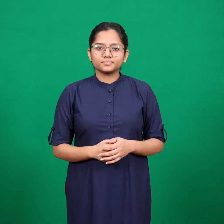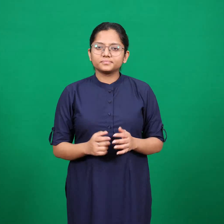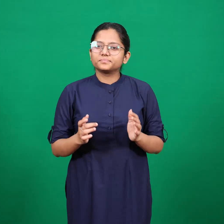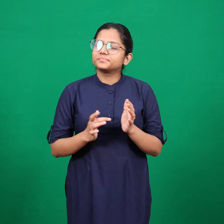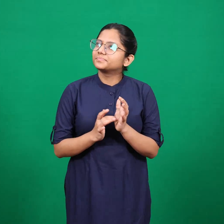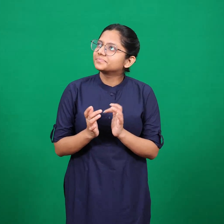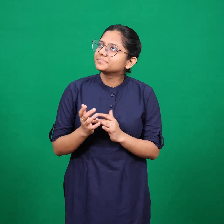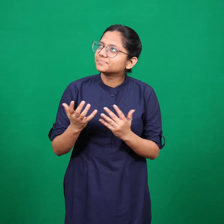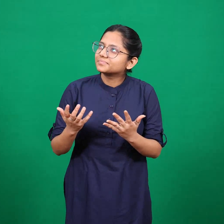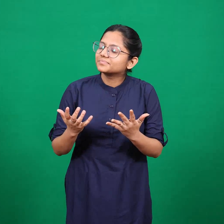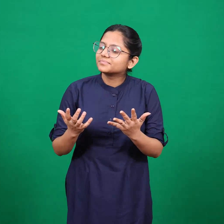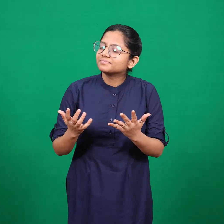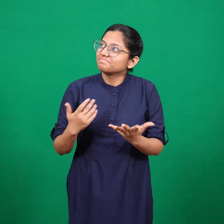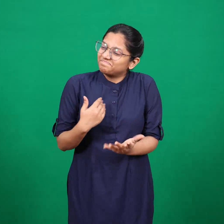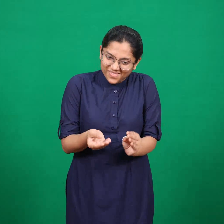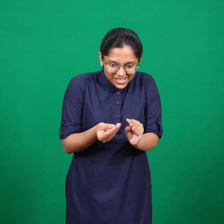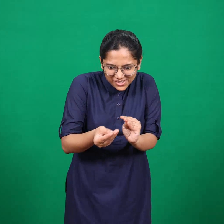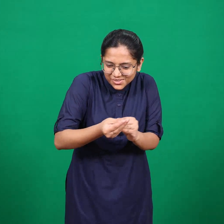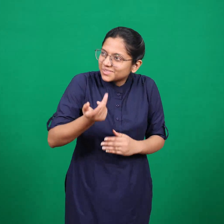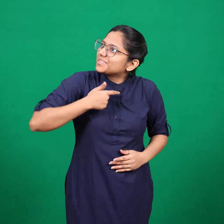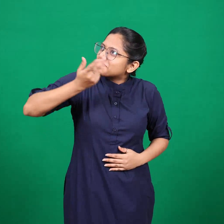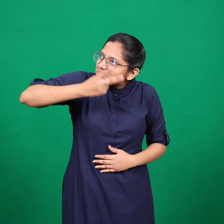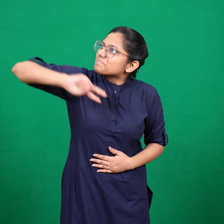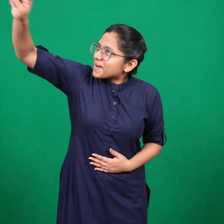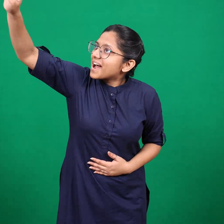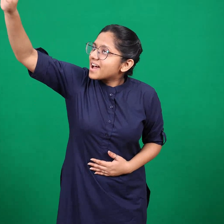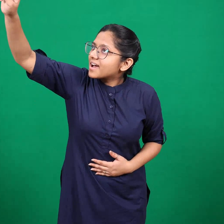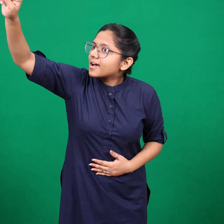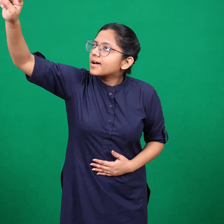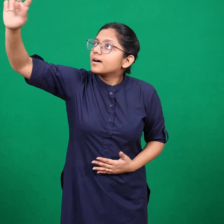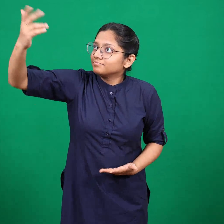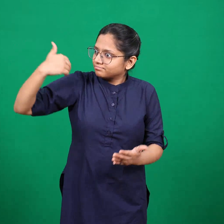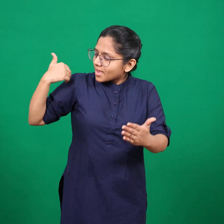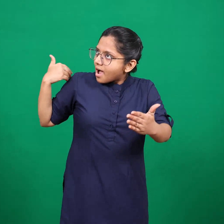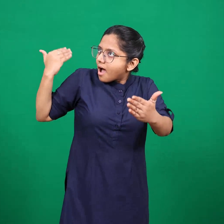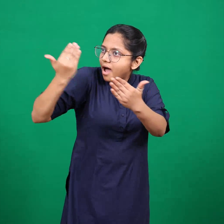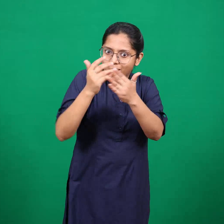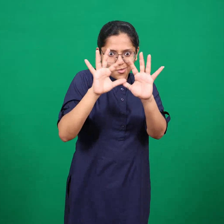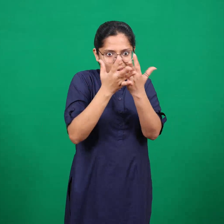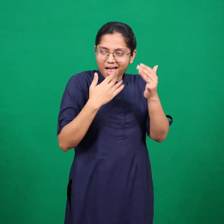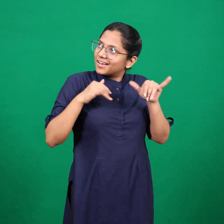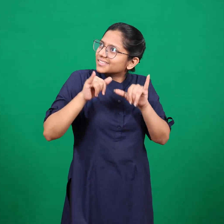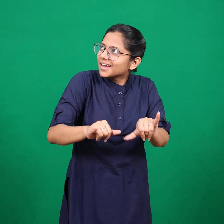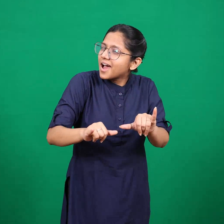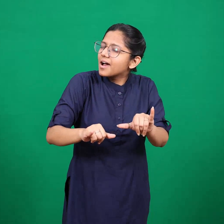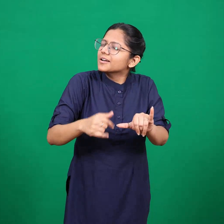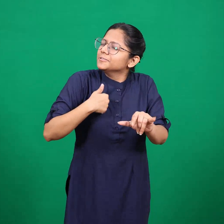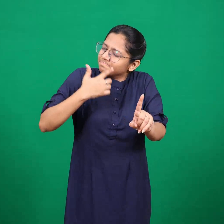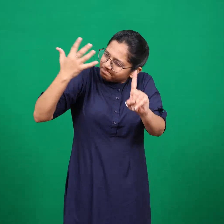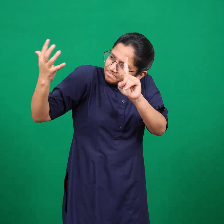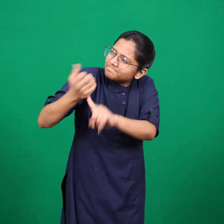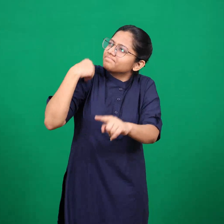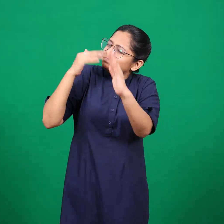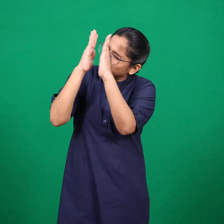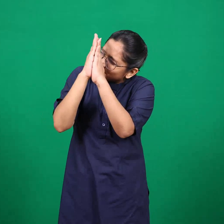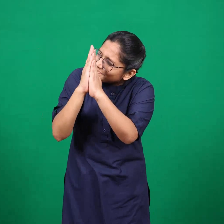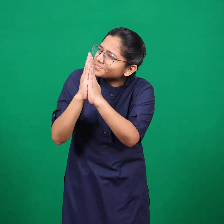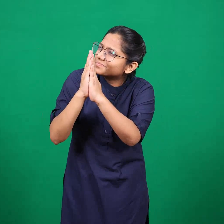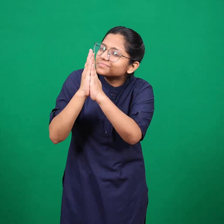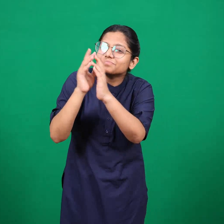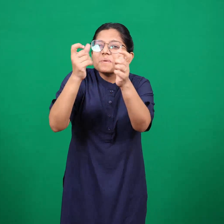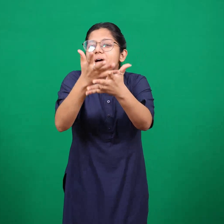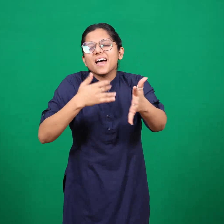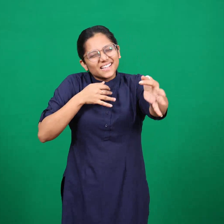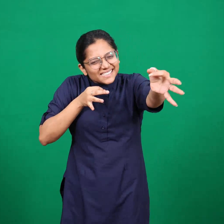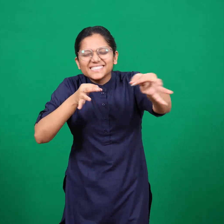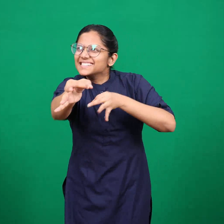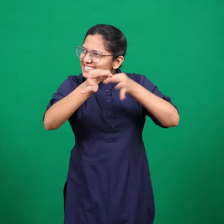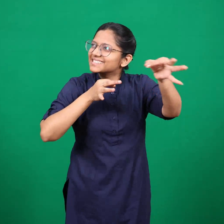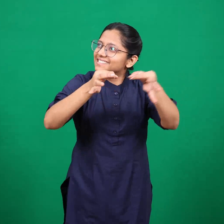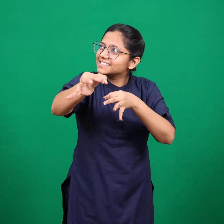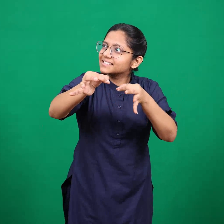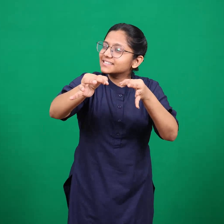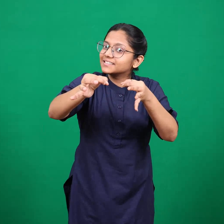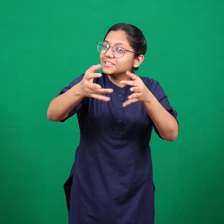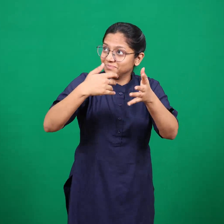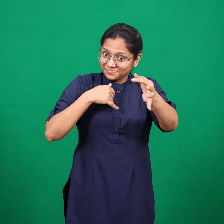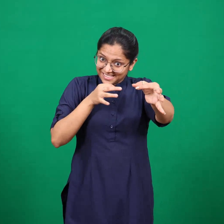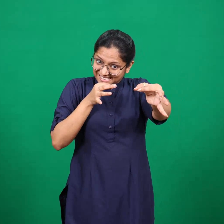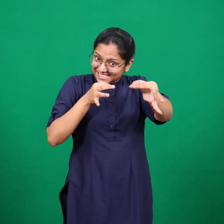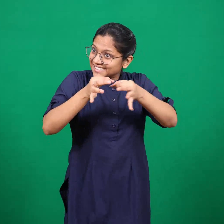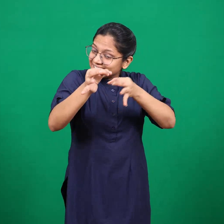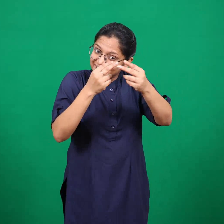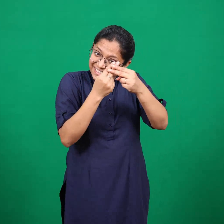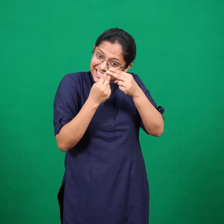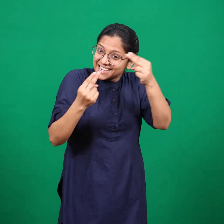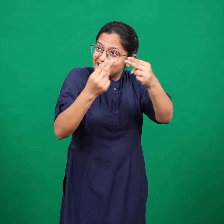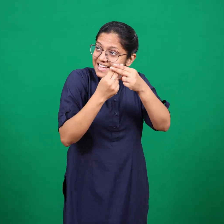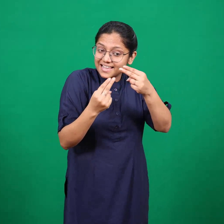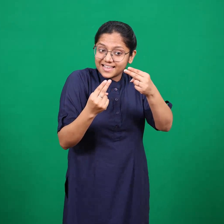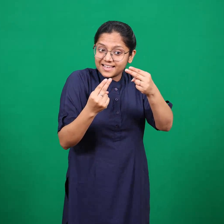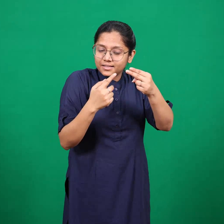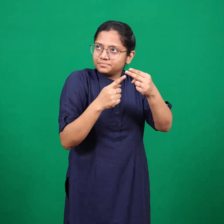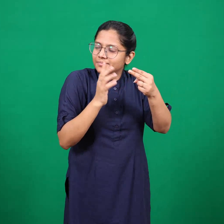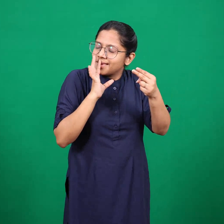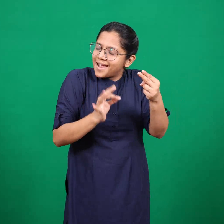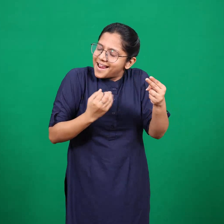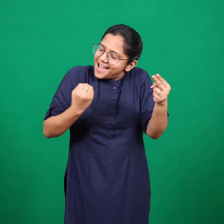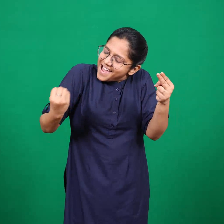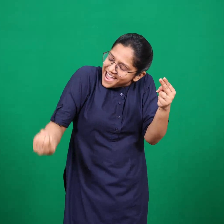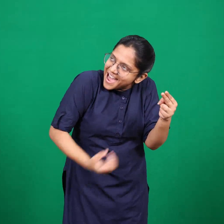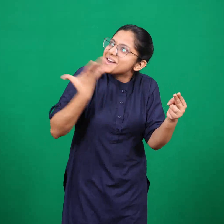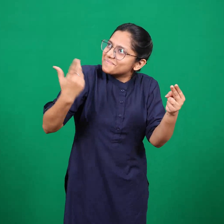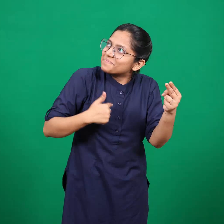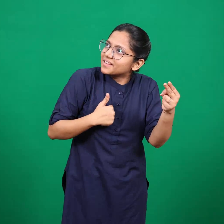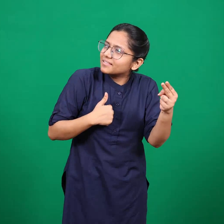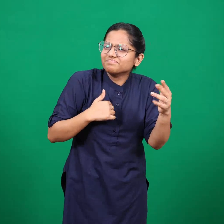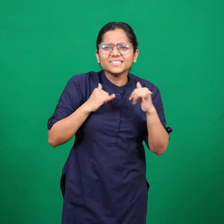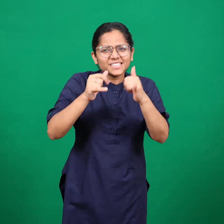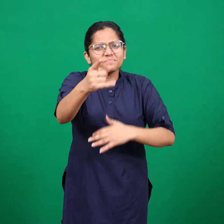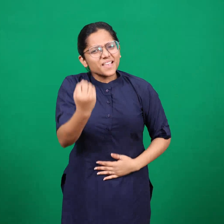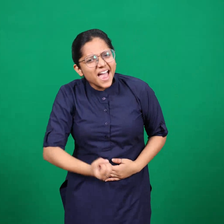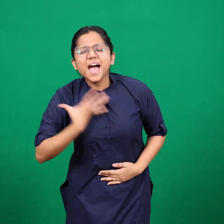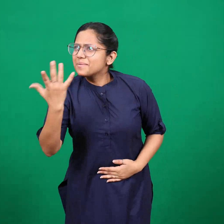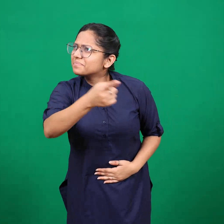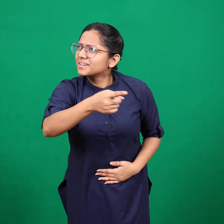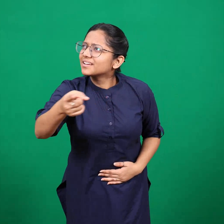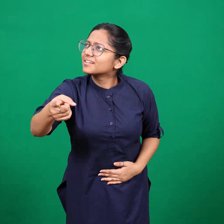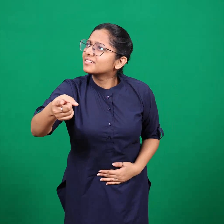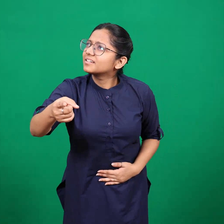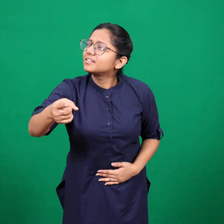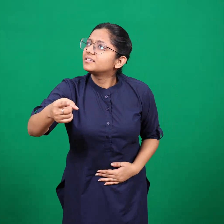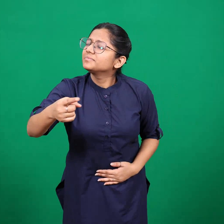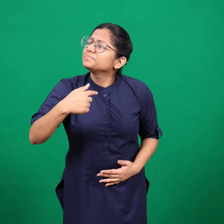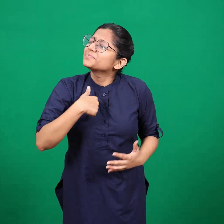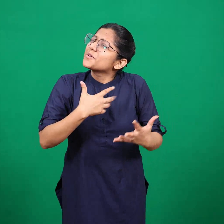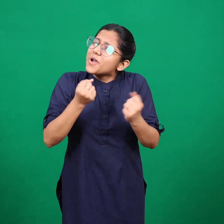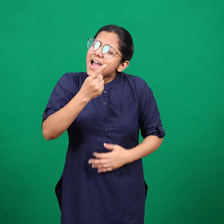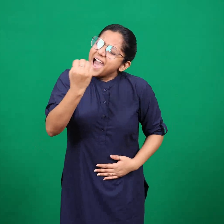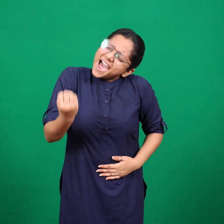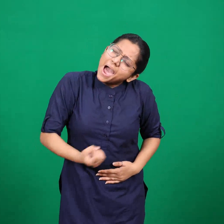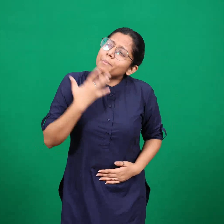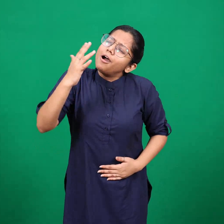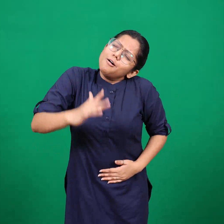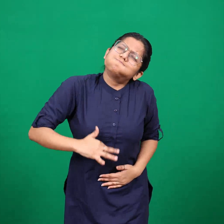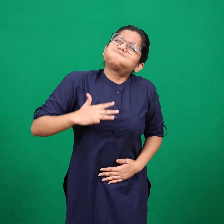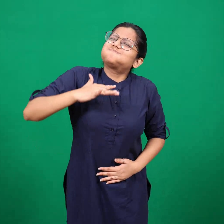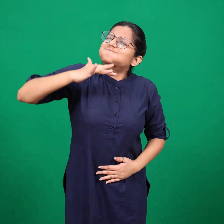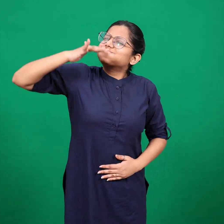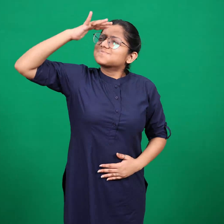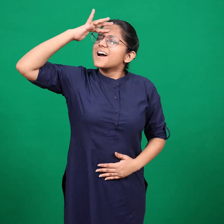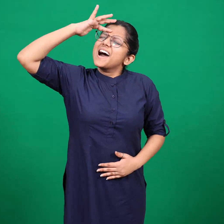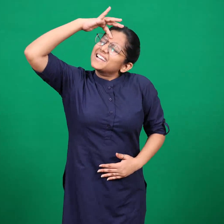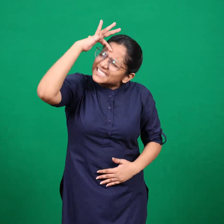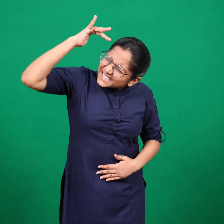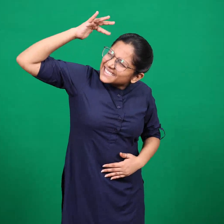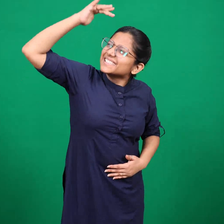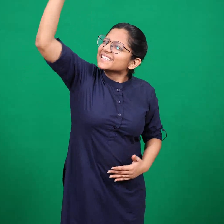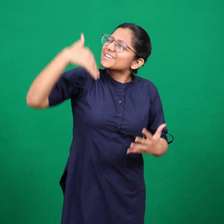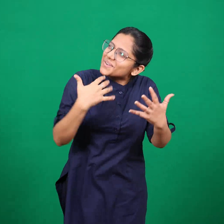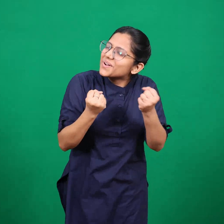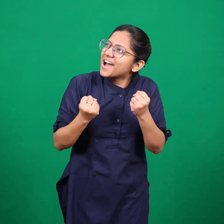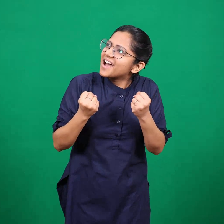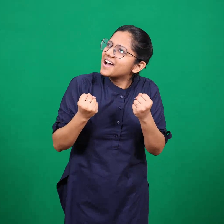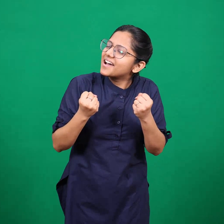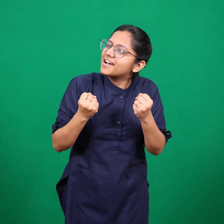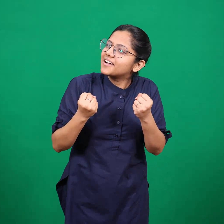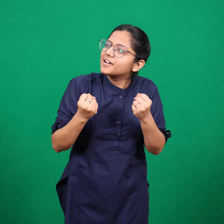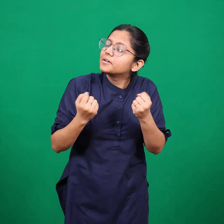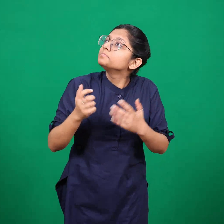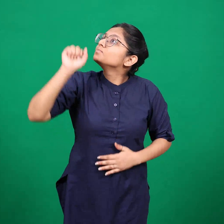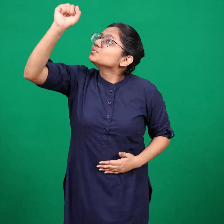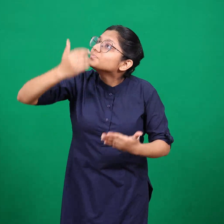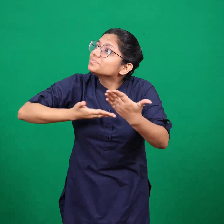But now I am coming to You; and I am saying these things while I am in the world, so that they may have My joy fulfilled within them.